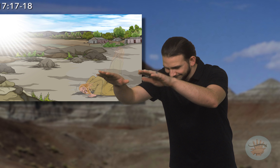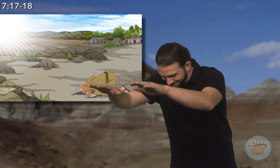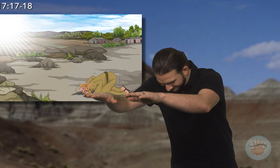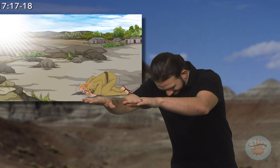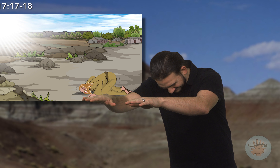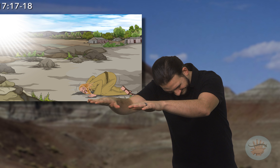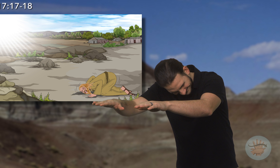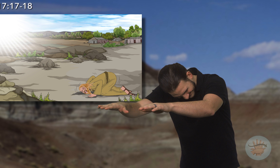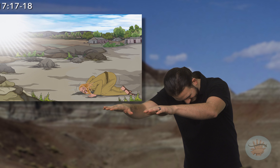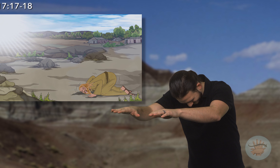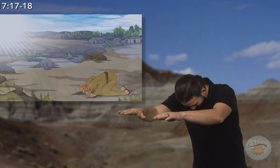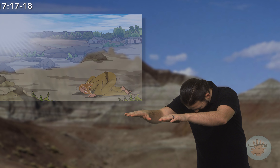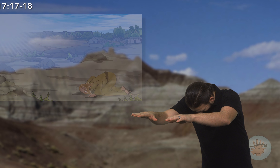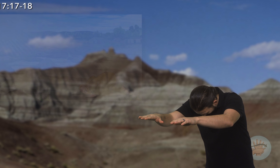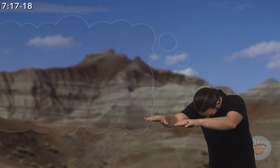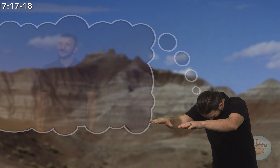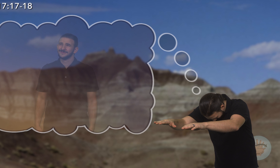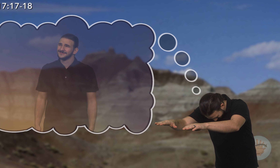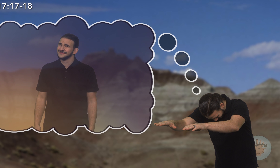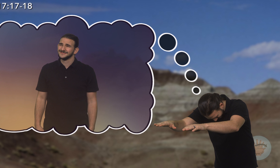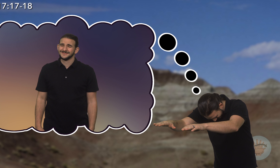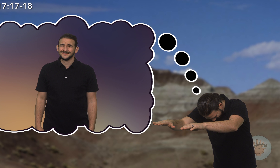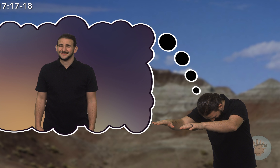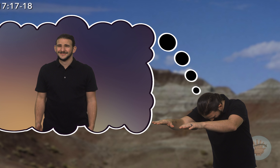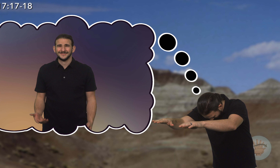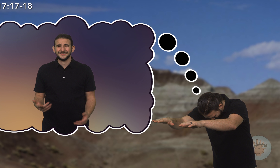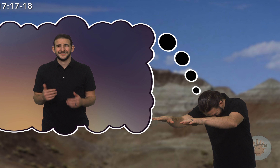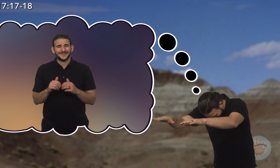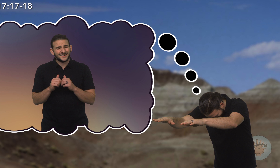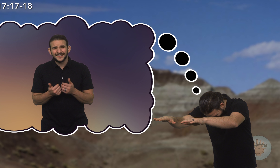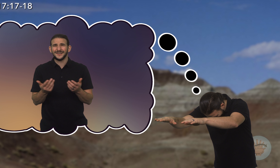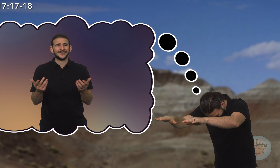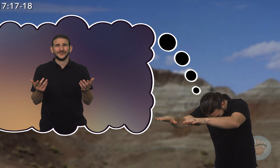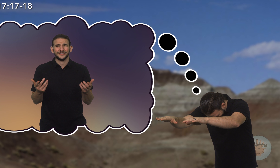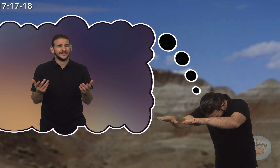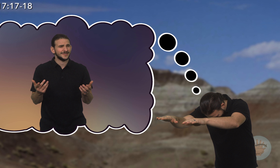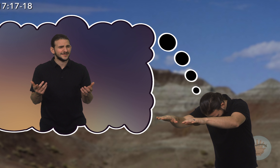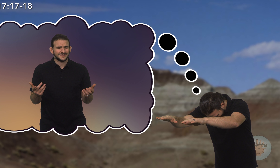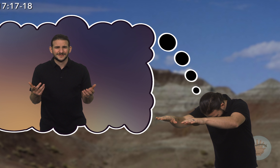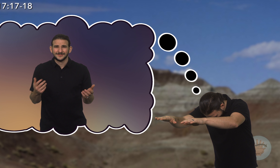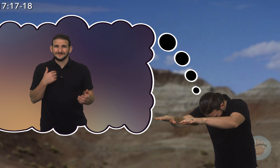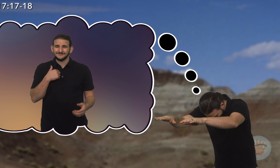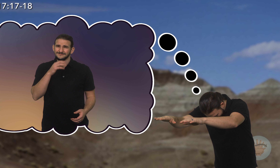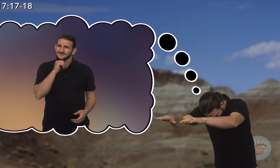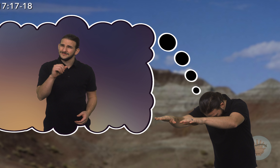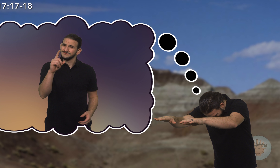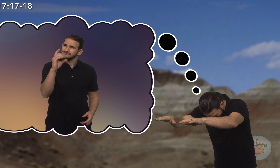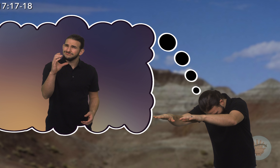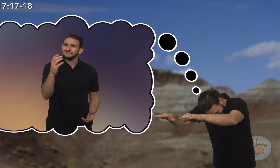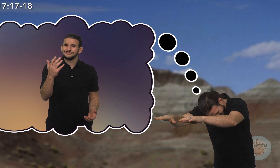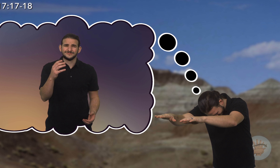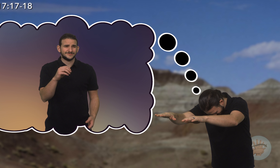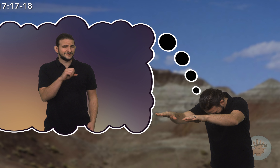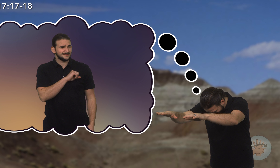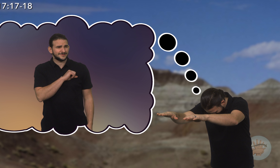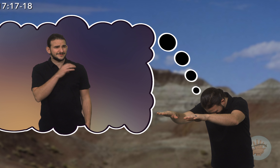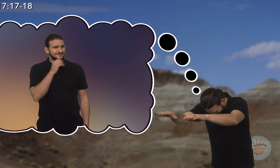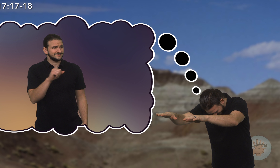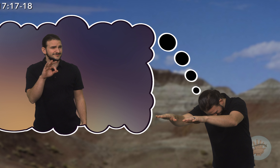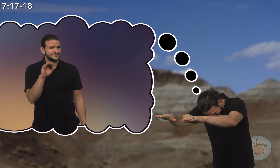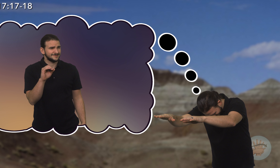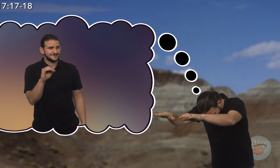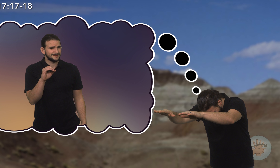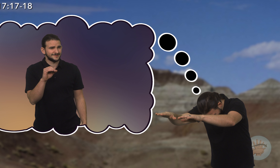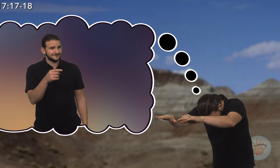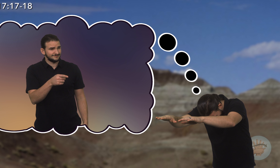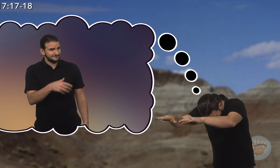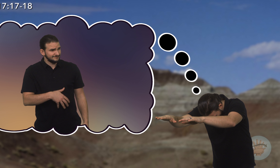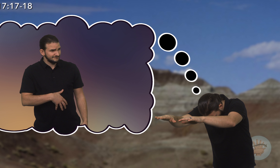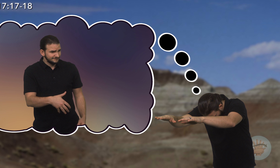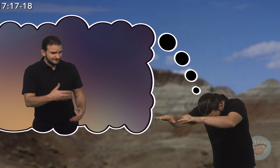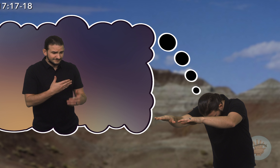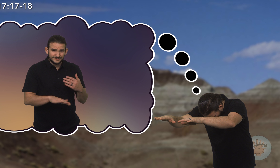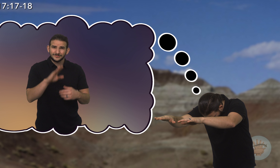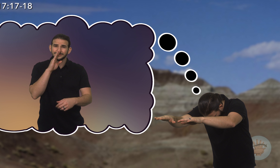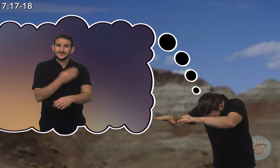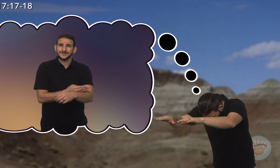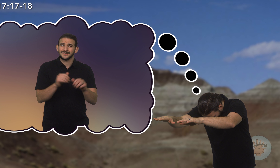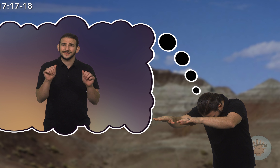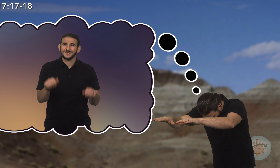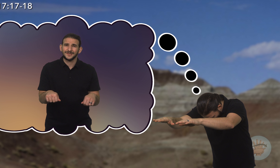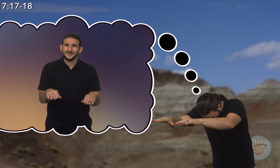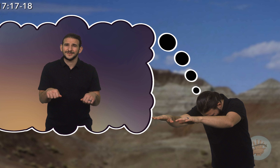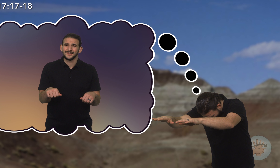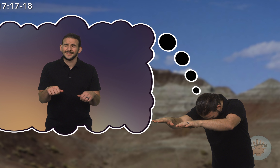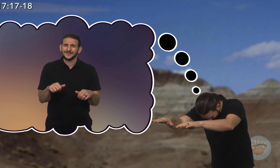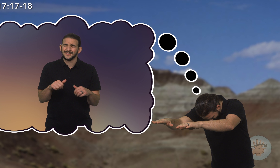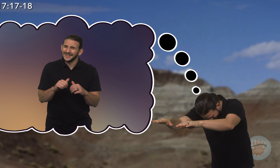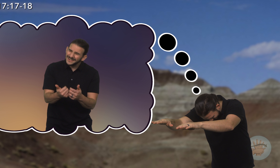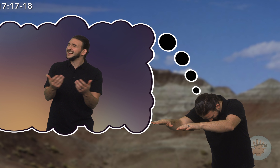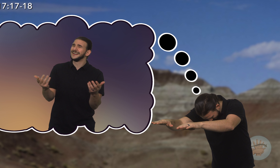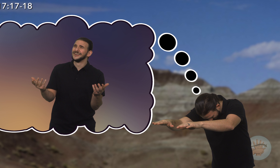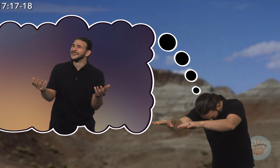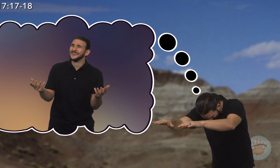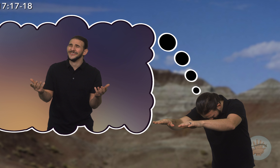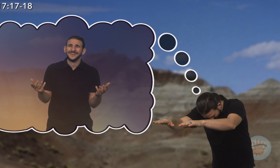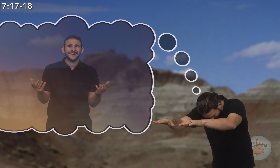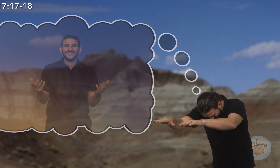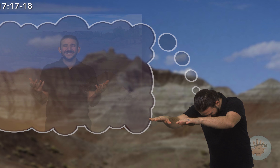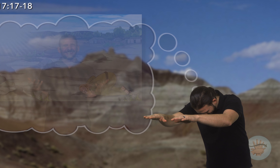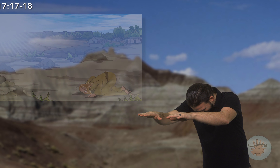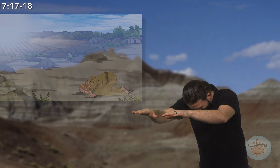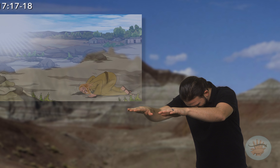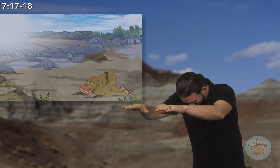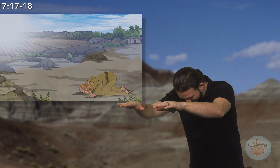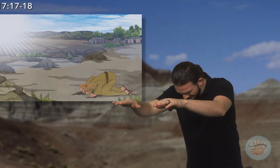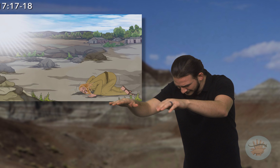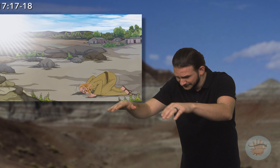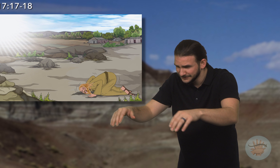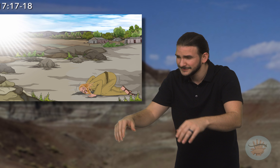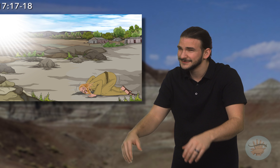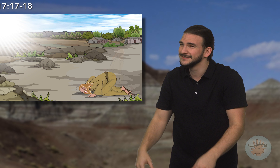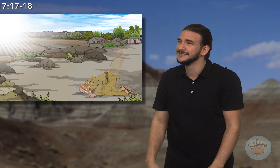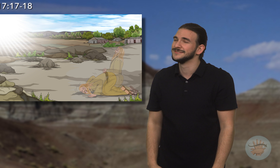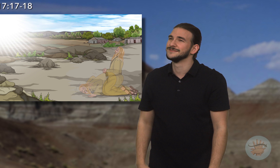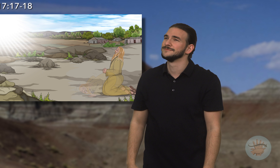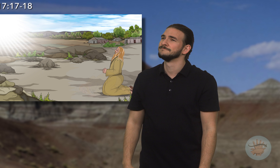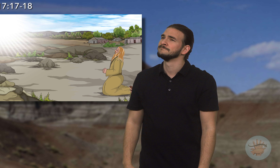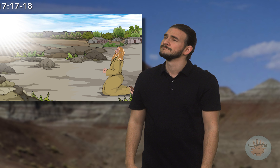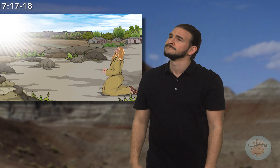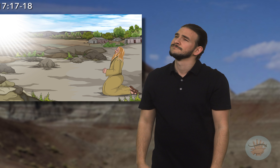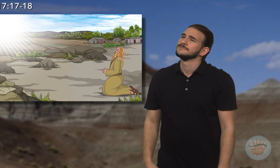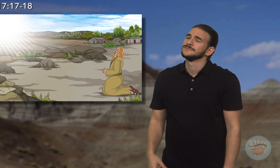Then he laughed and said to himself, “Can a child be born to a man who is a hundred years old?